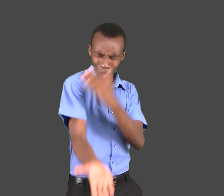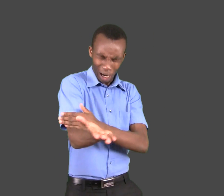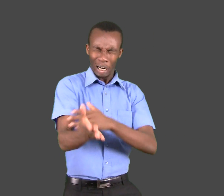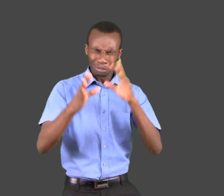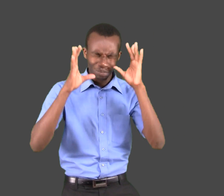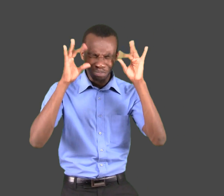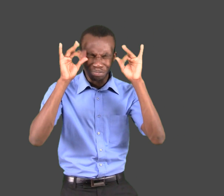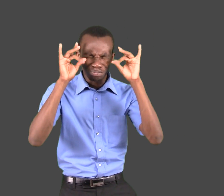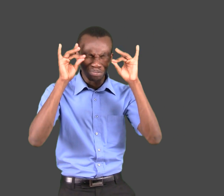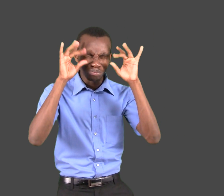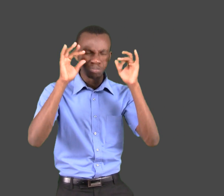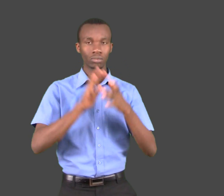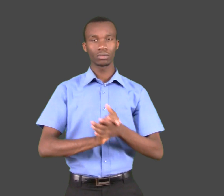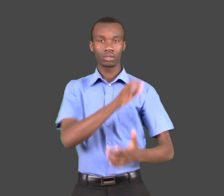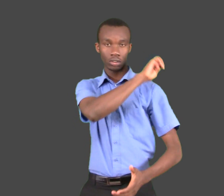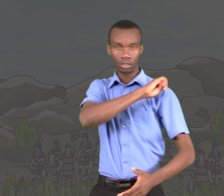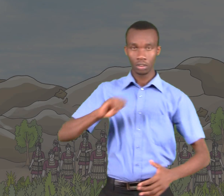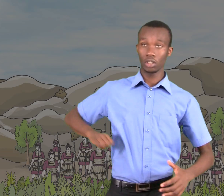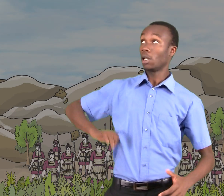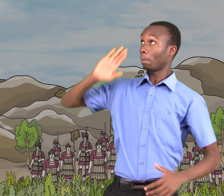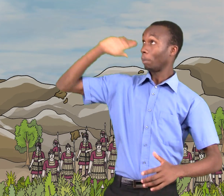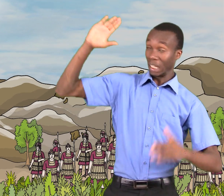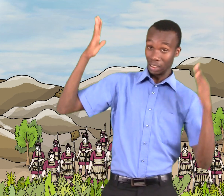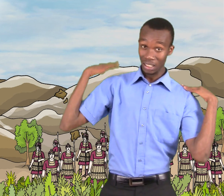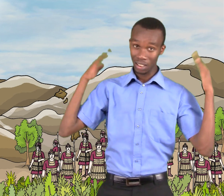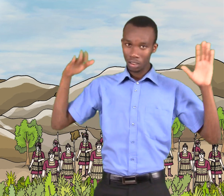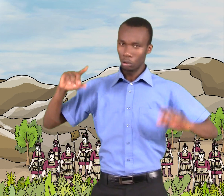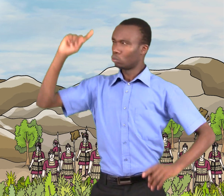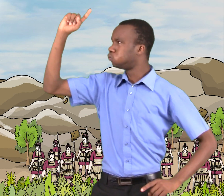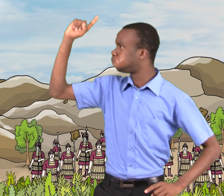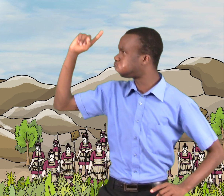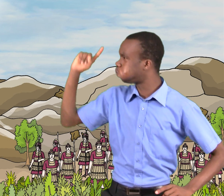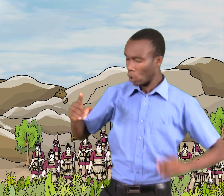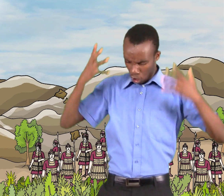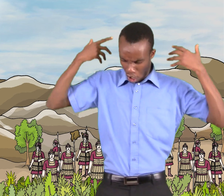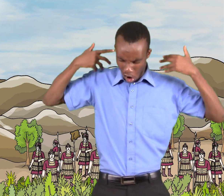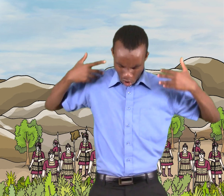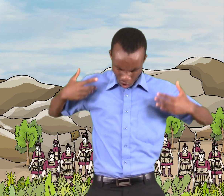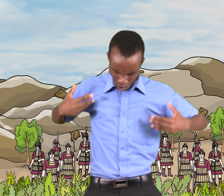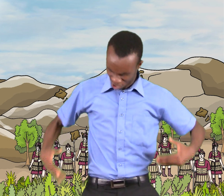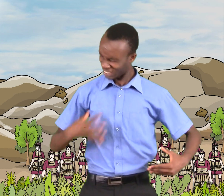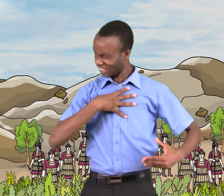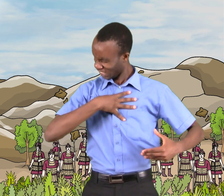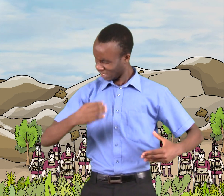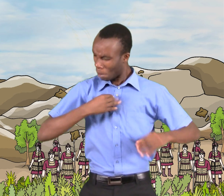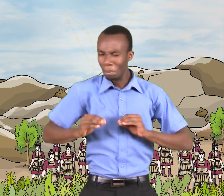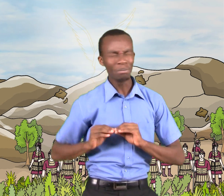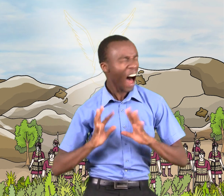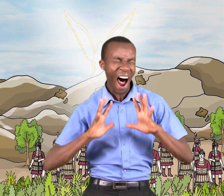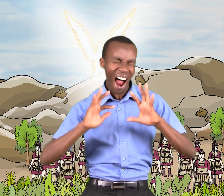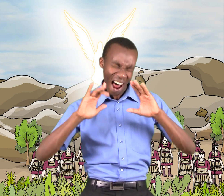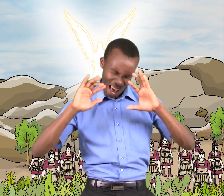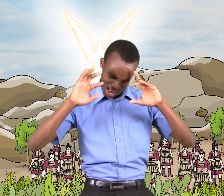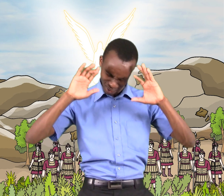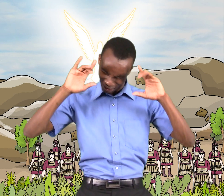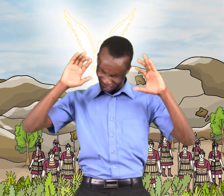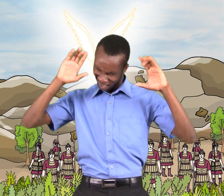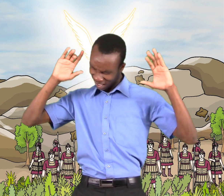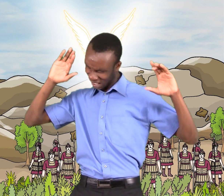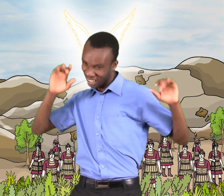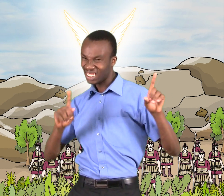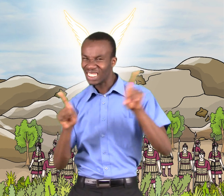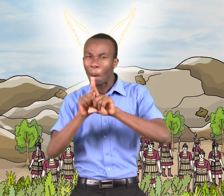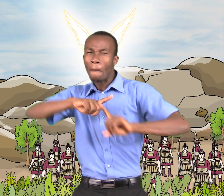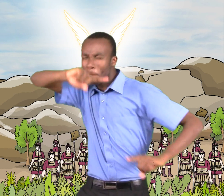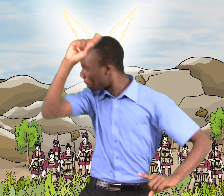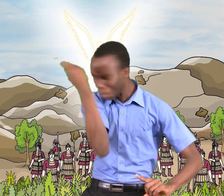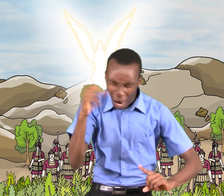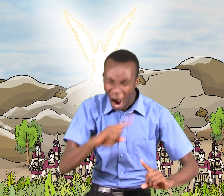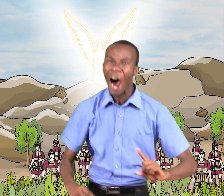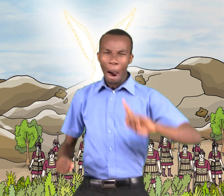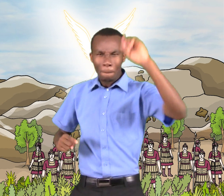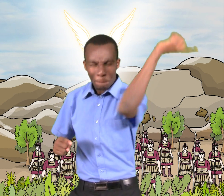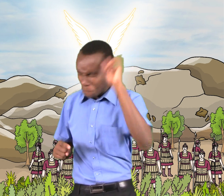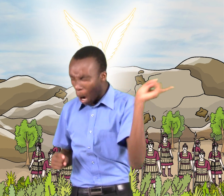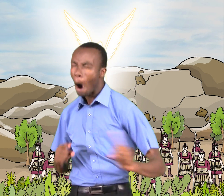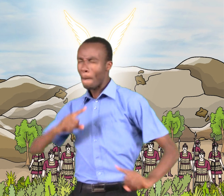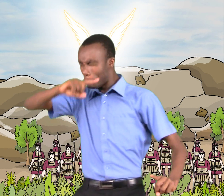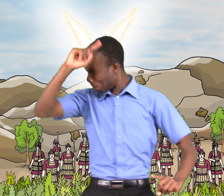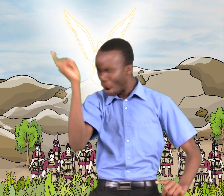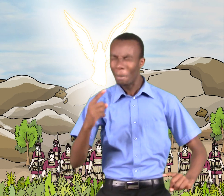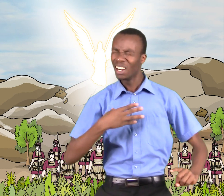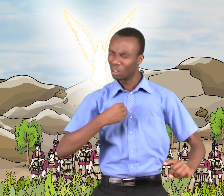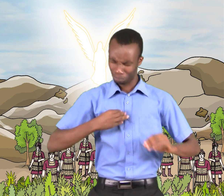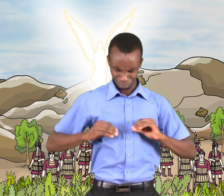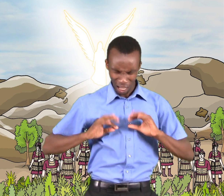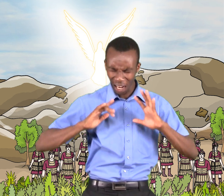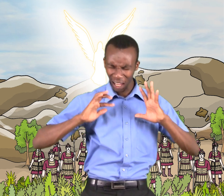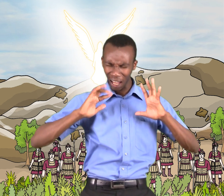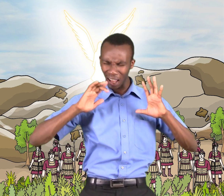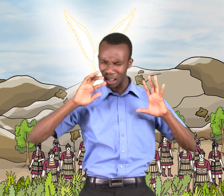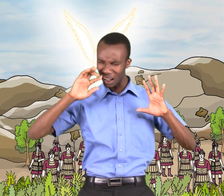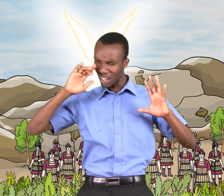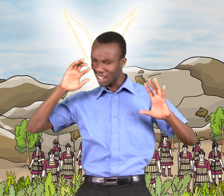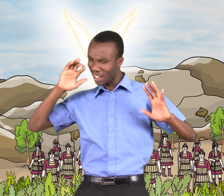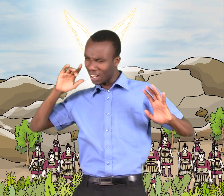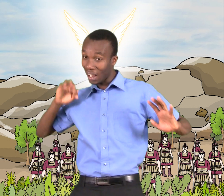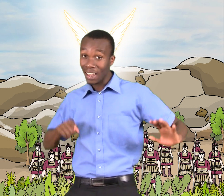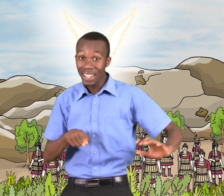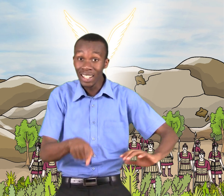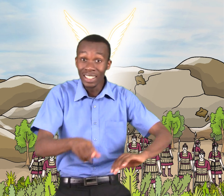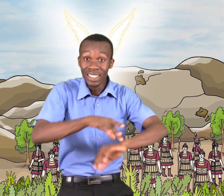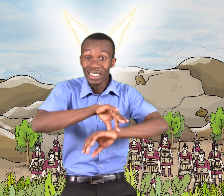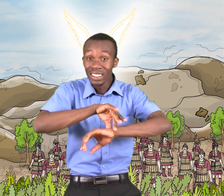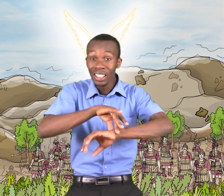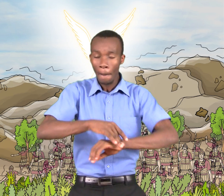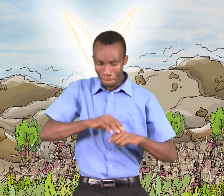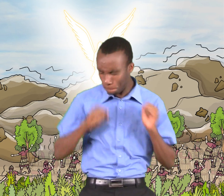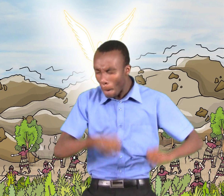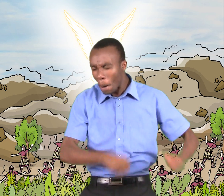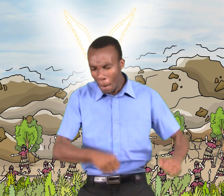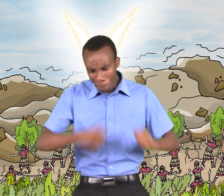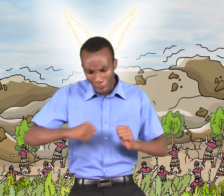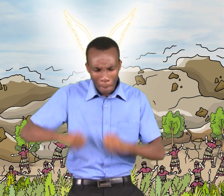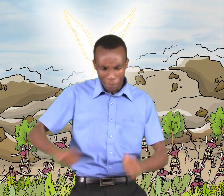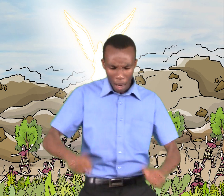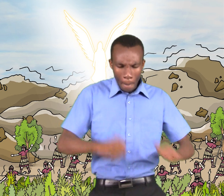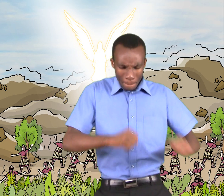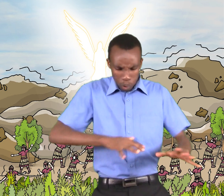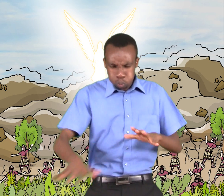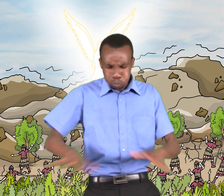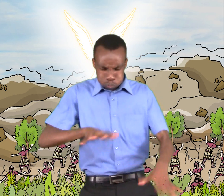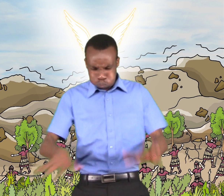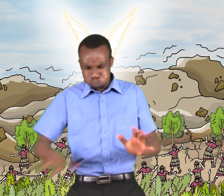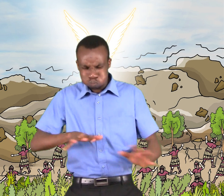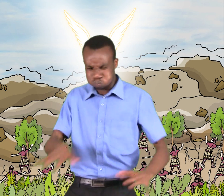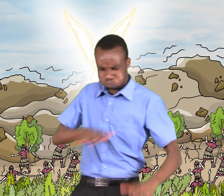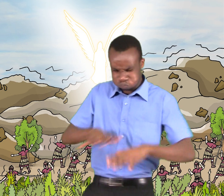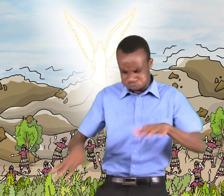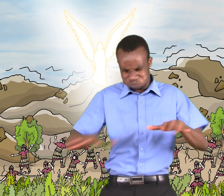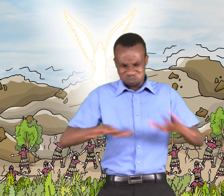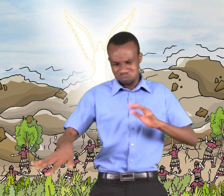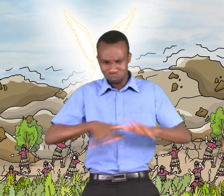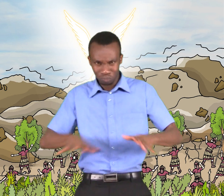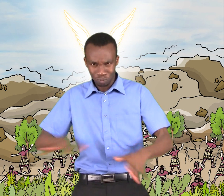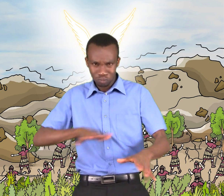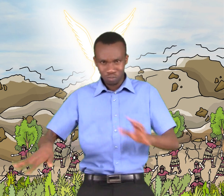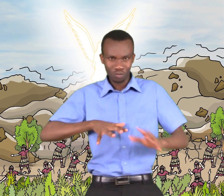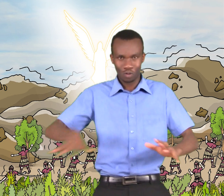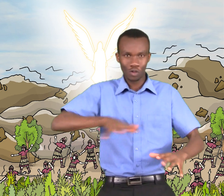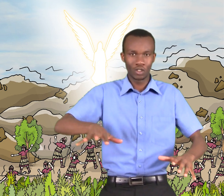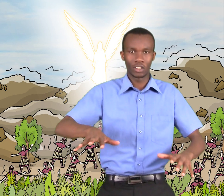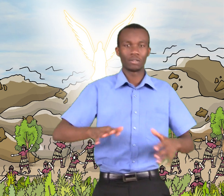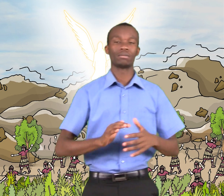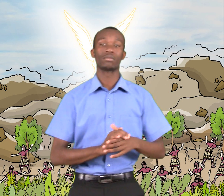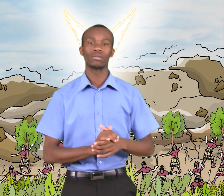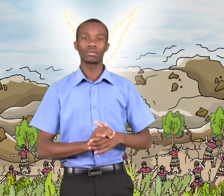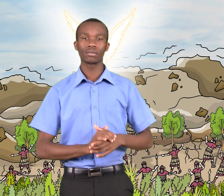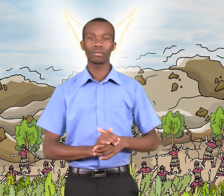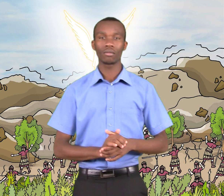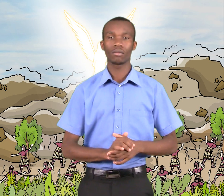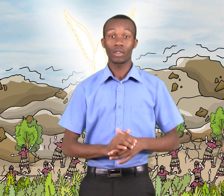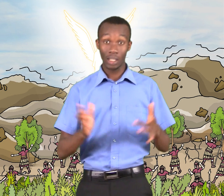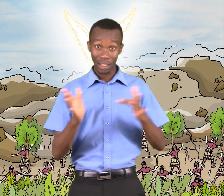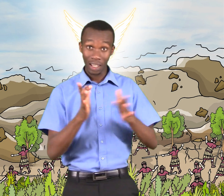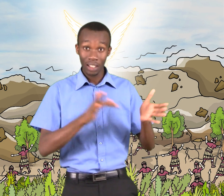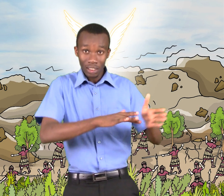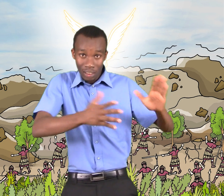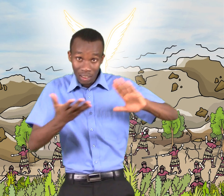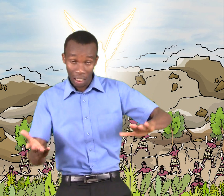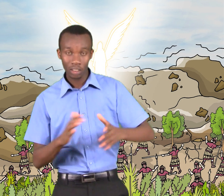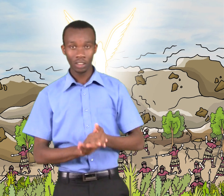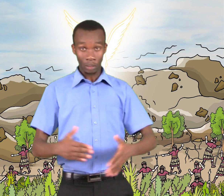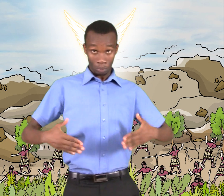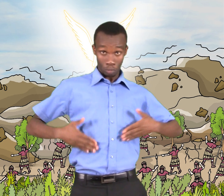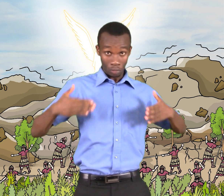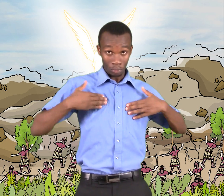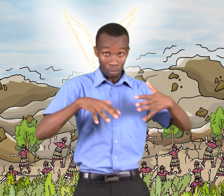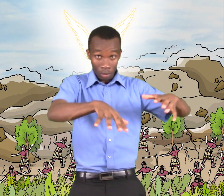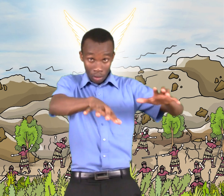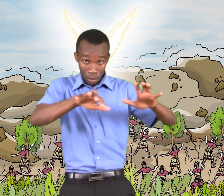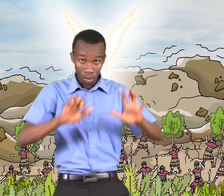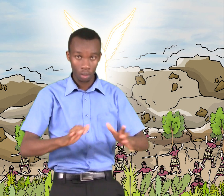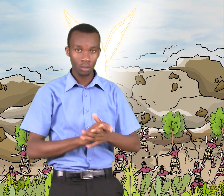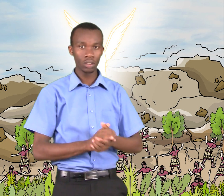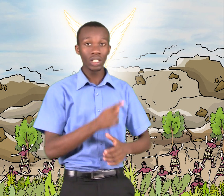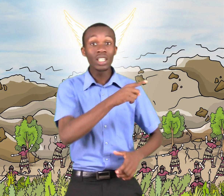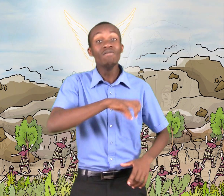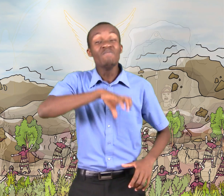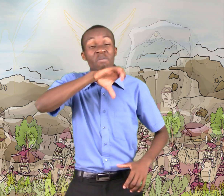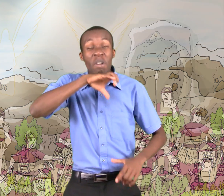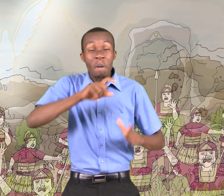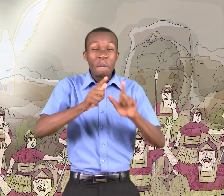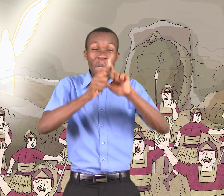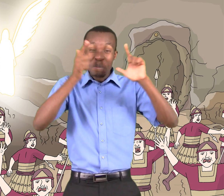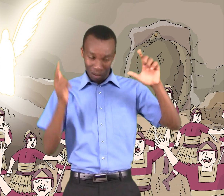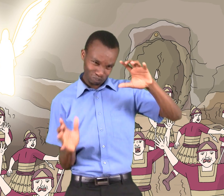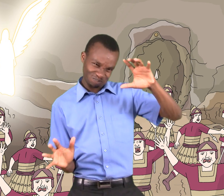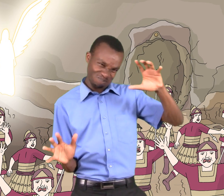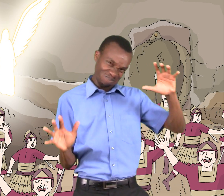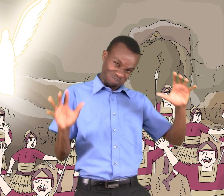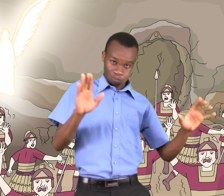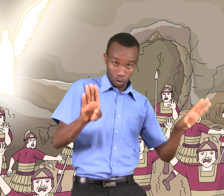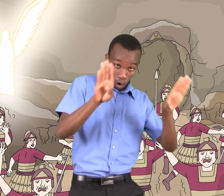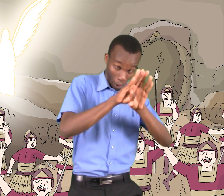Suddenly there was a great earthquake, for an angel of the Lord descended from heaven, rolled away the stone, and sat on it. His appearance was like lightning, and his clothes were white as snow.